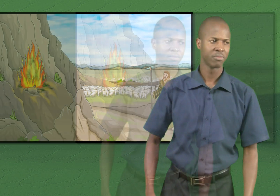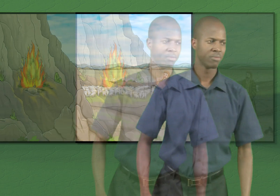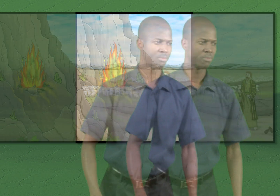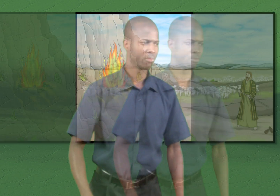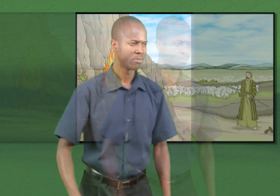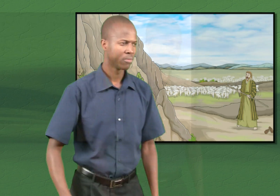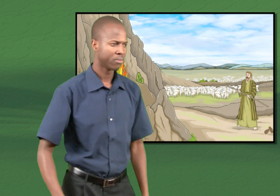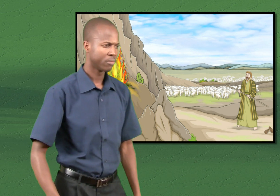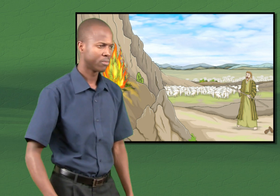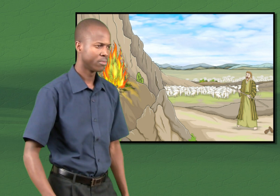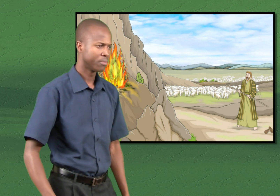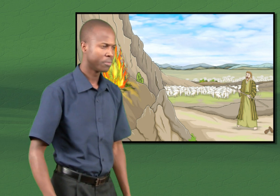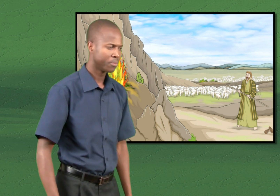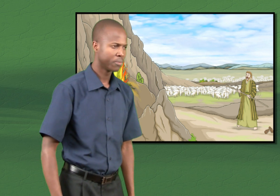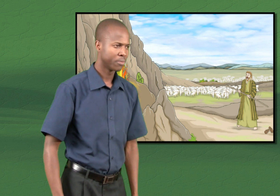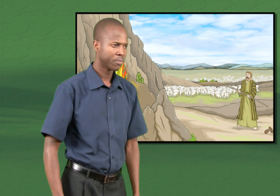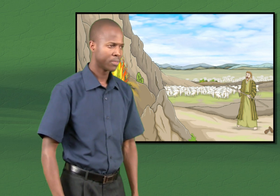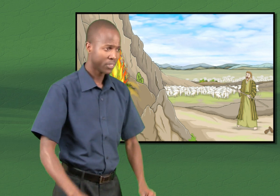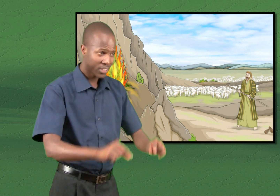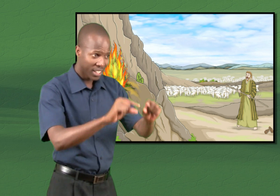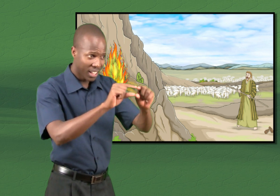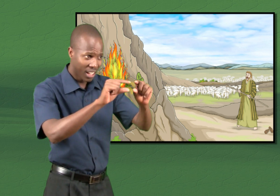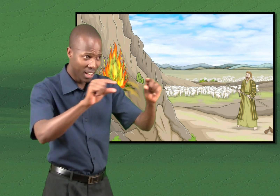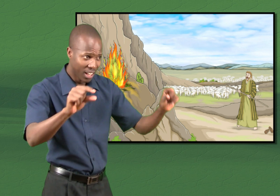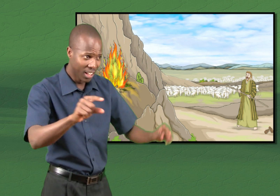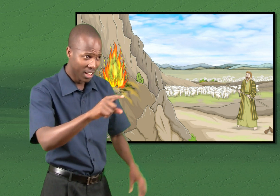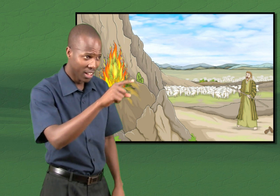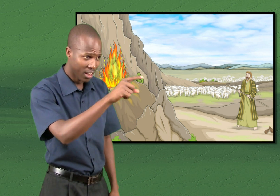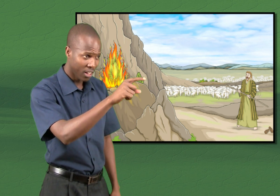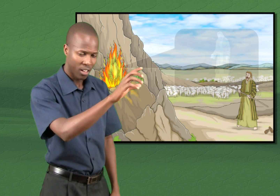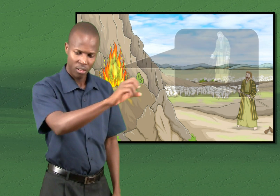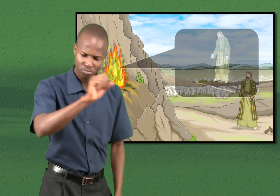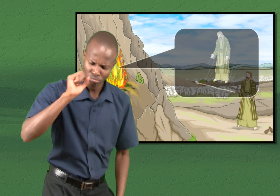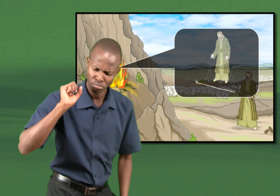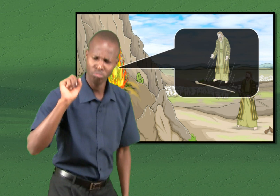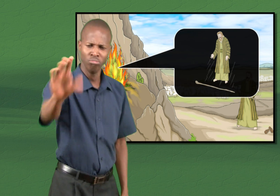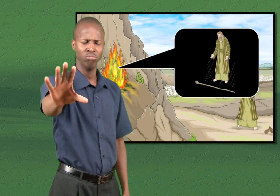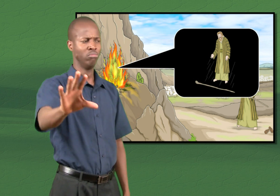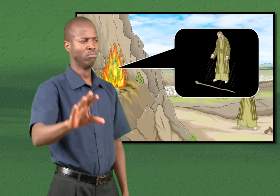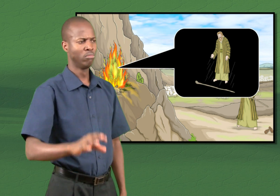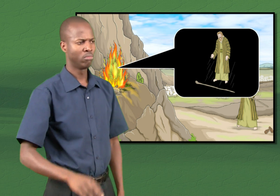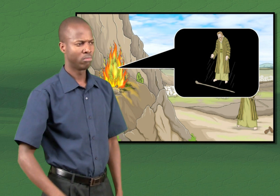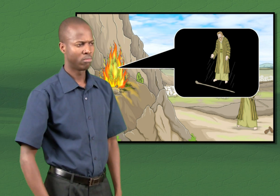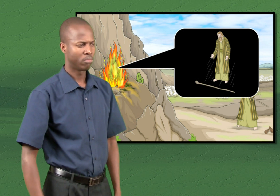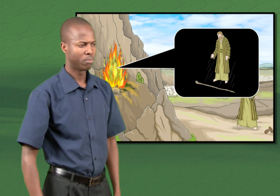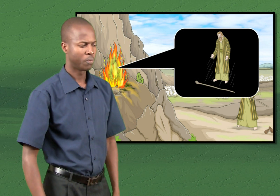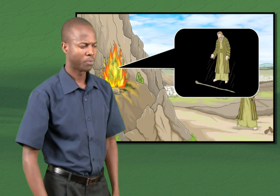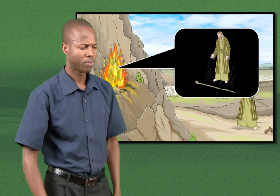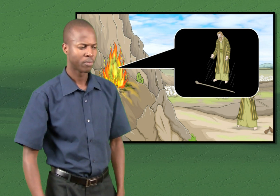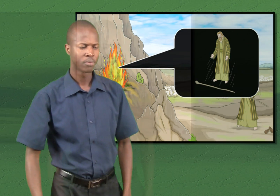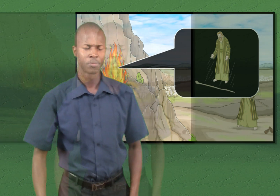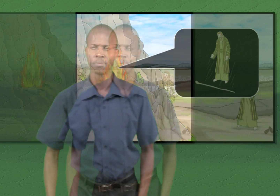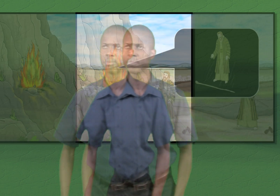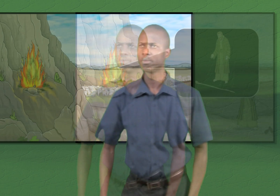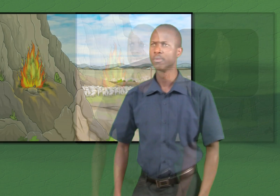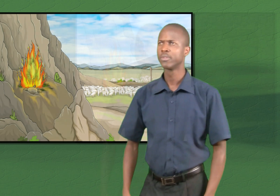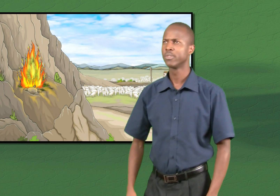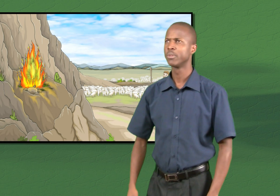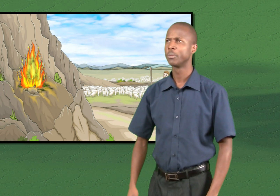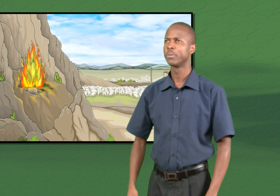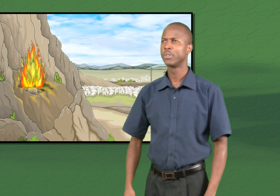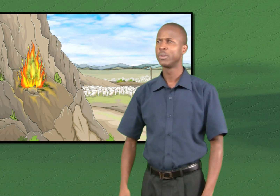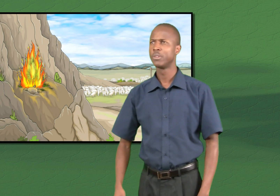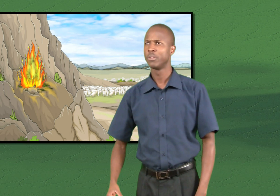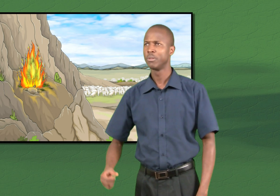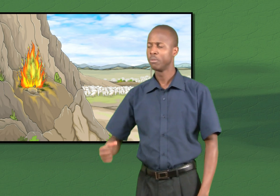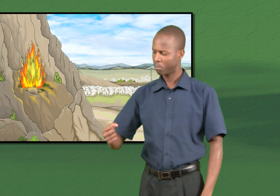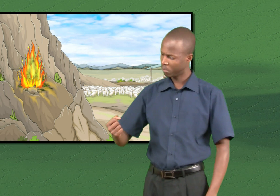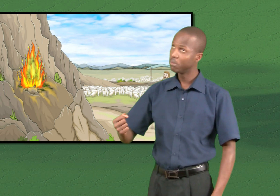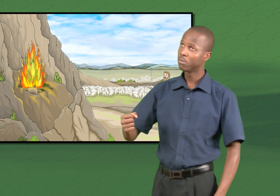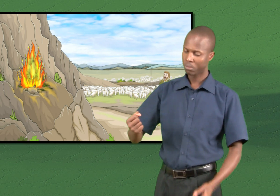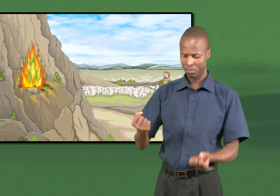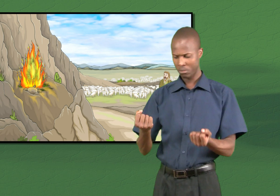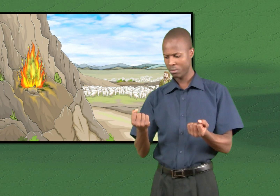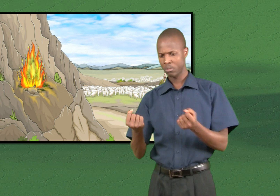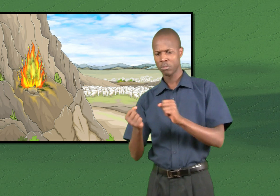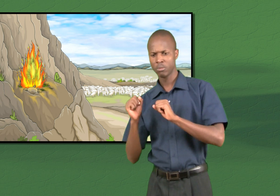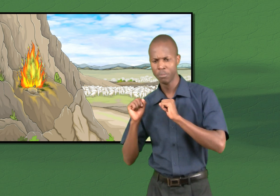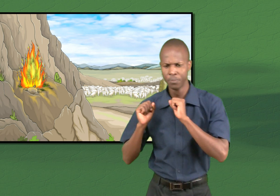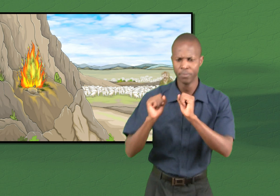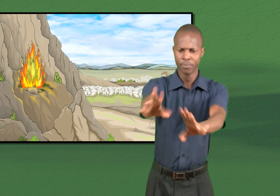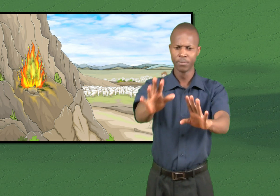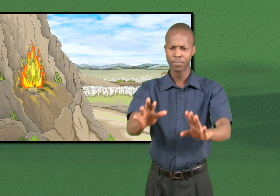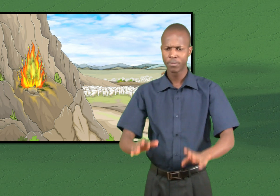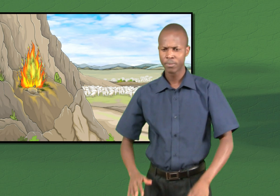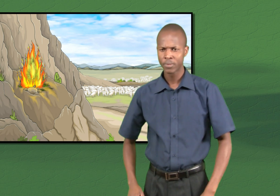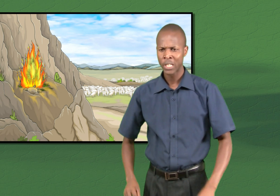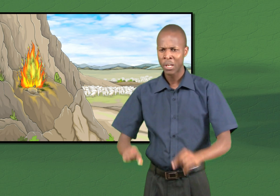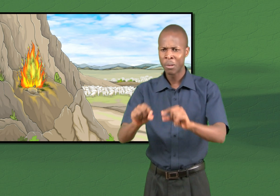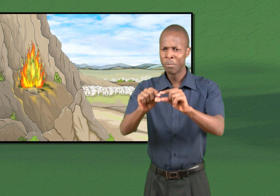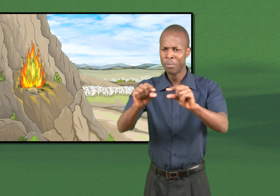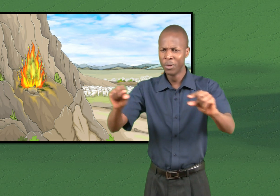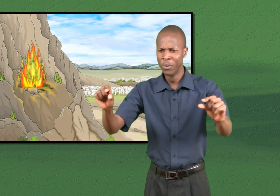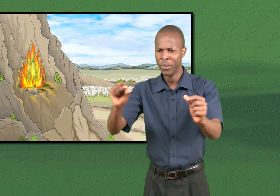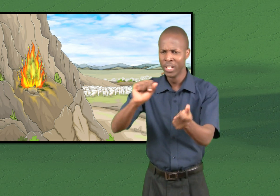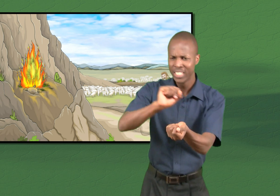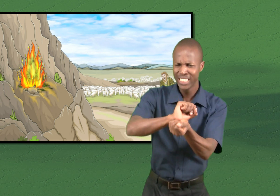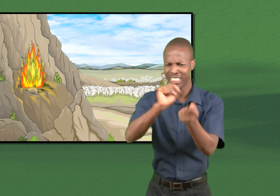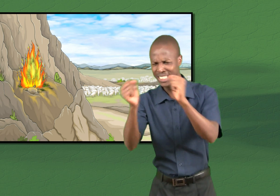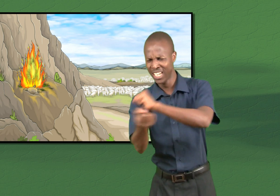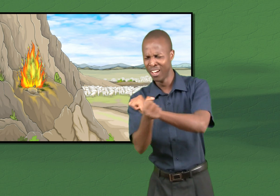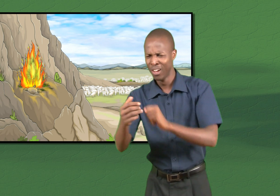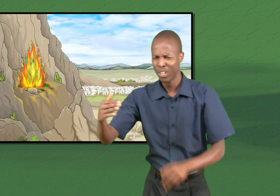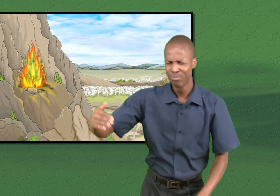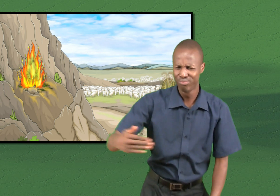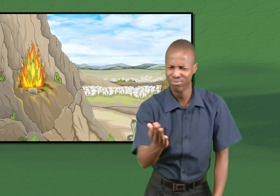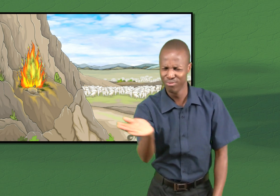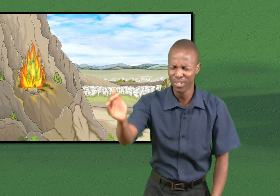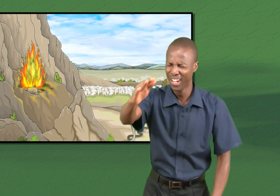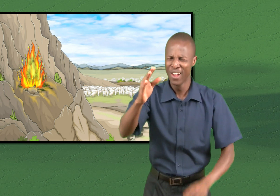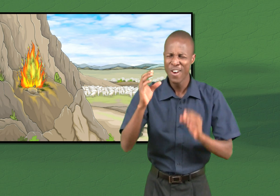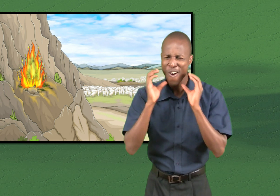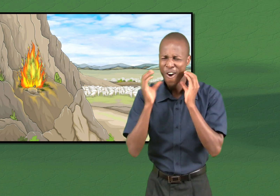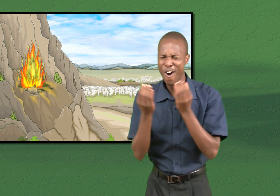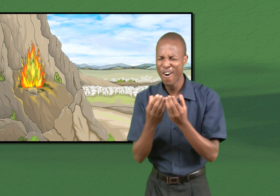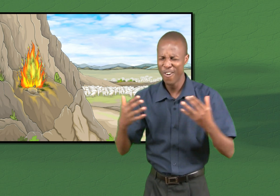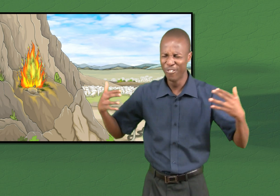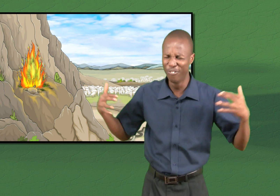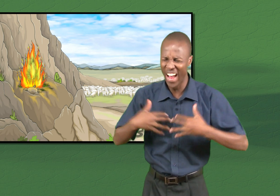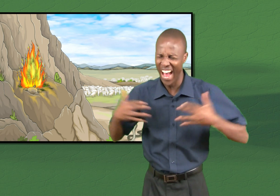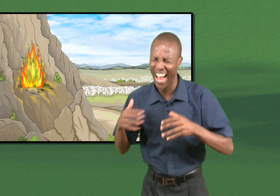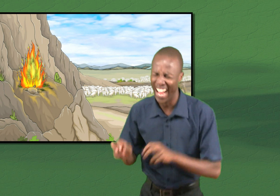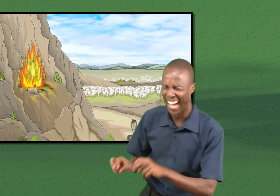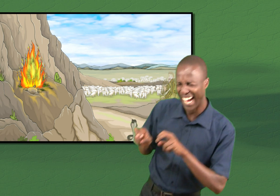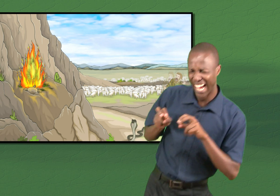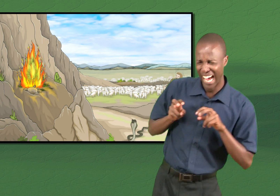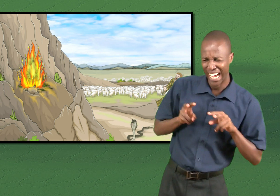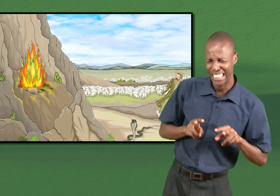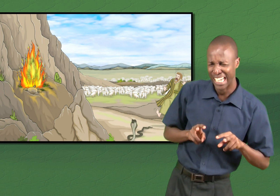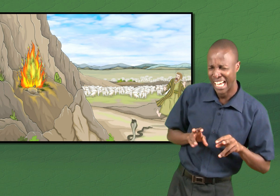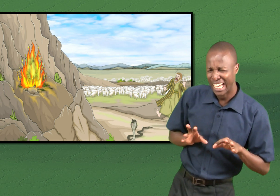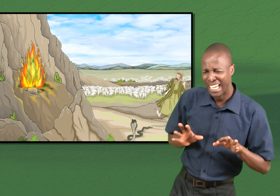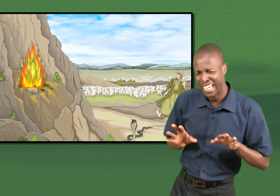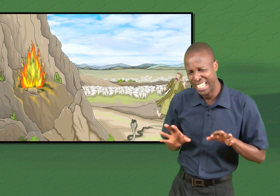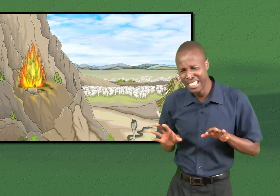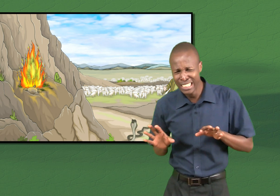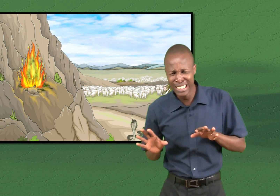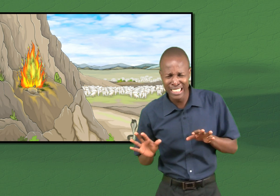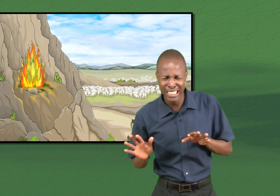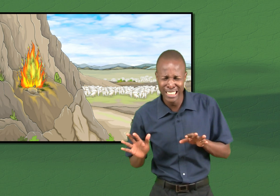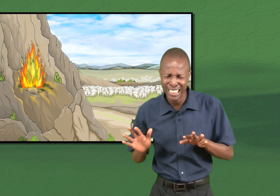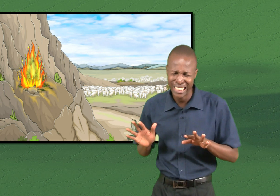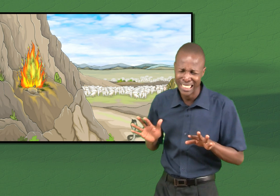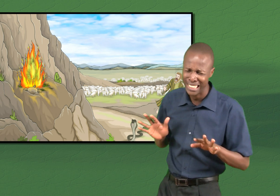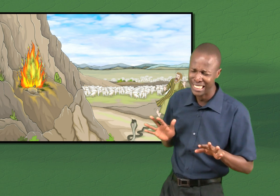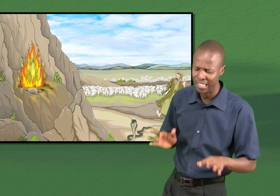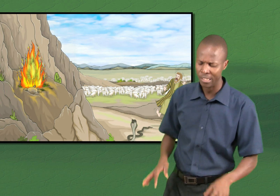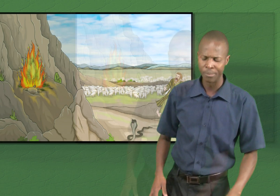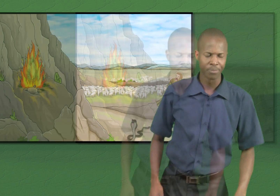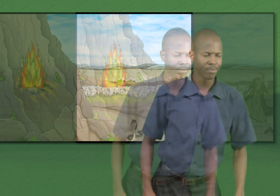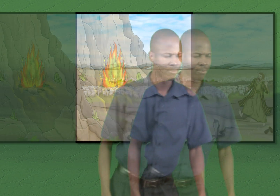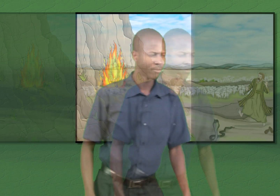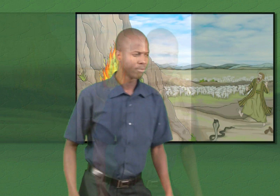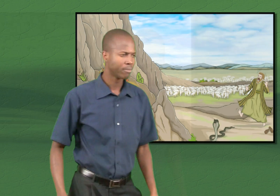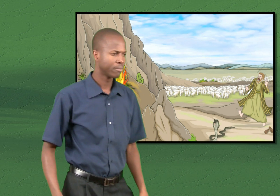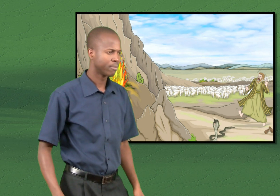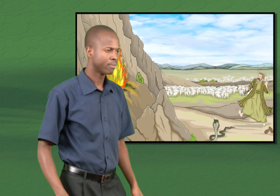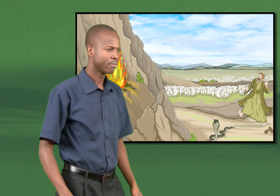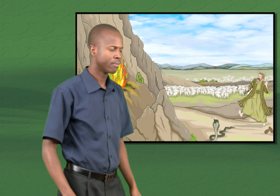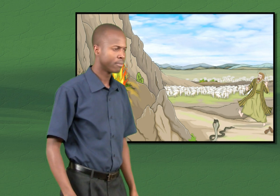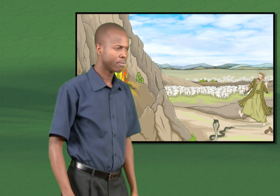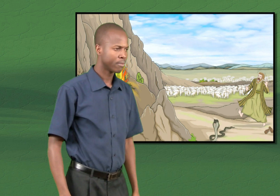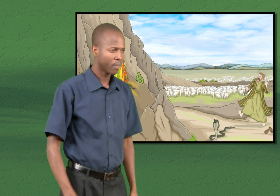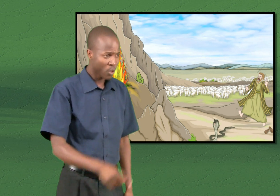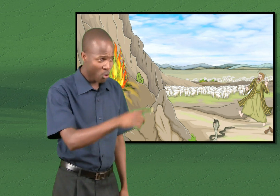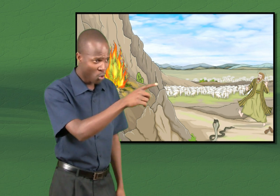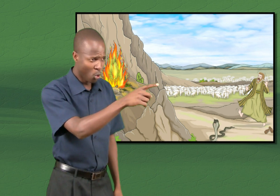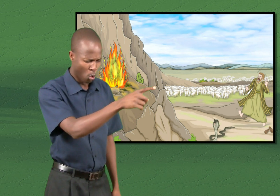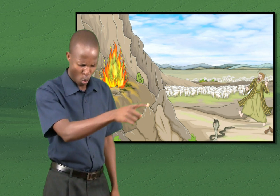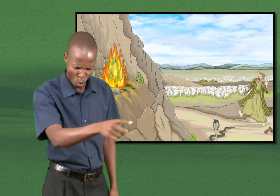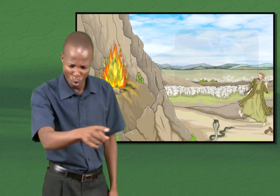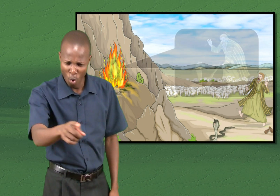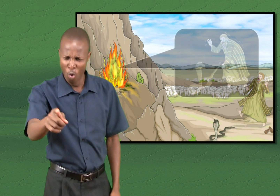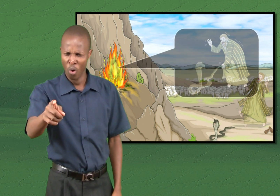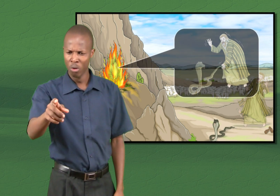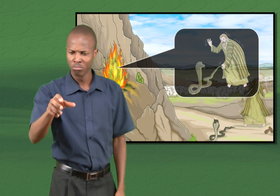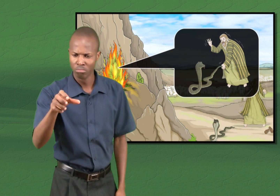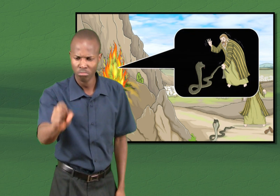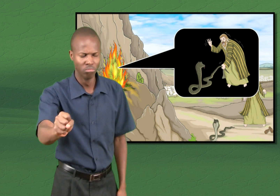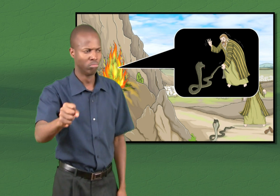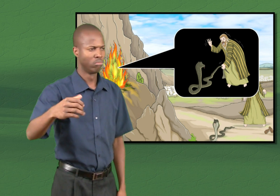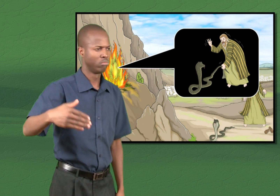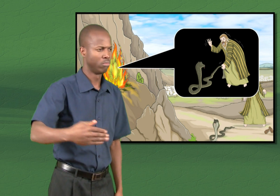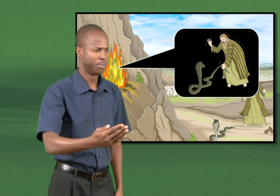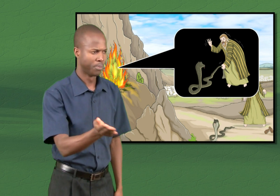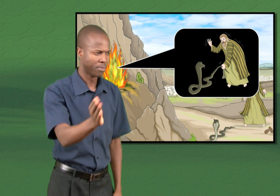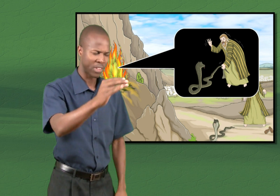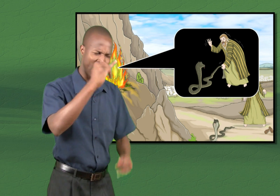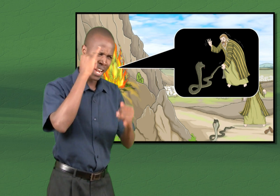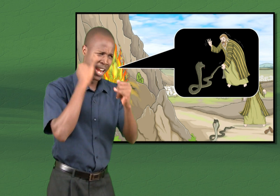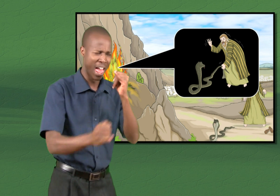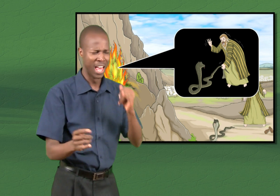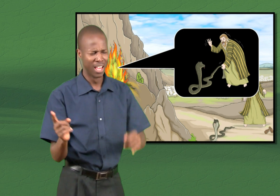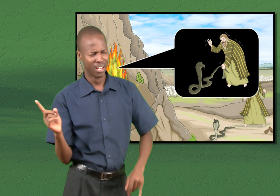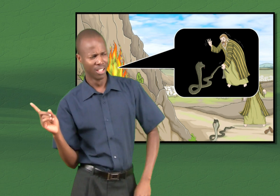“Throw it on the ground,” said the LORD. So Moses threw it on the ground, and it became a snake, and he ran from it.